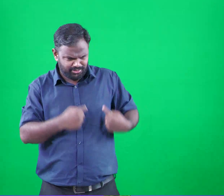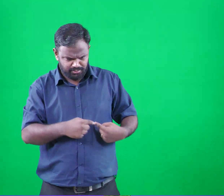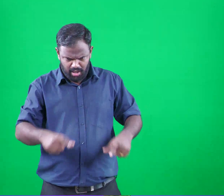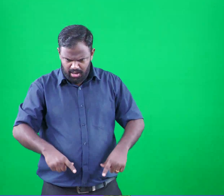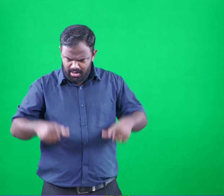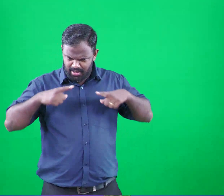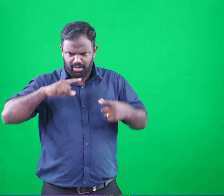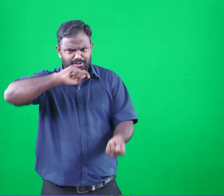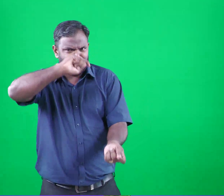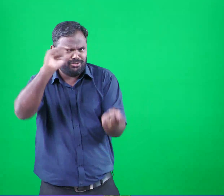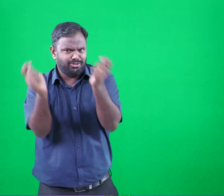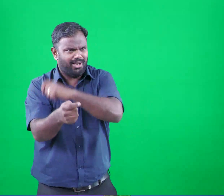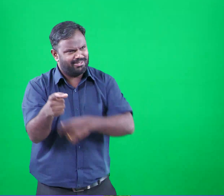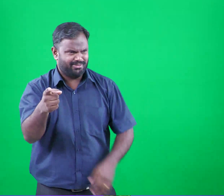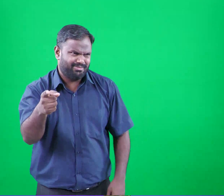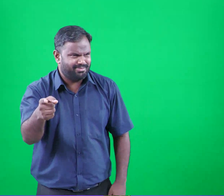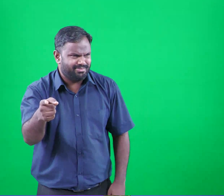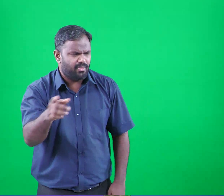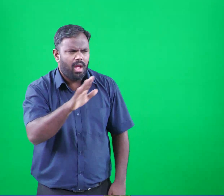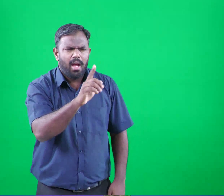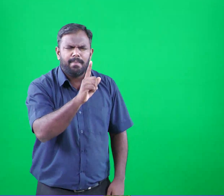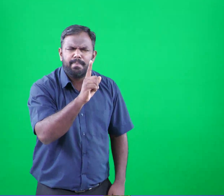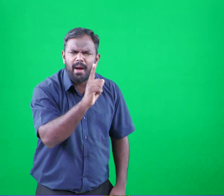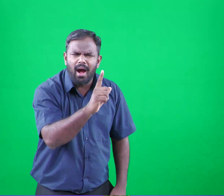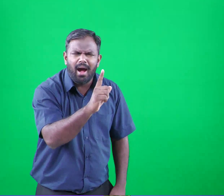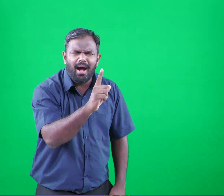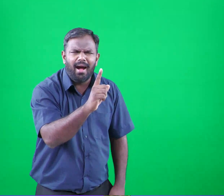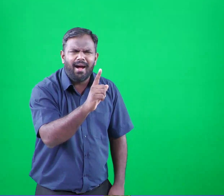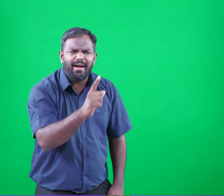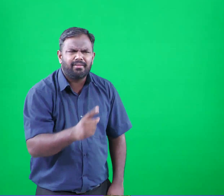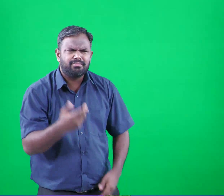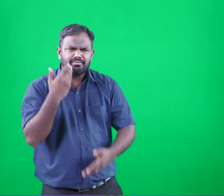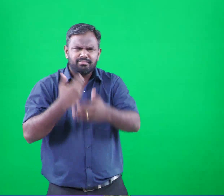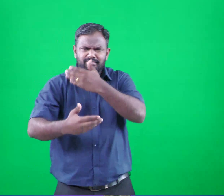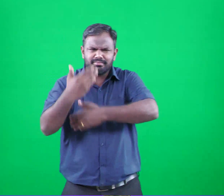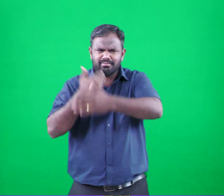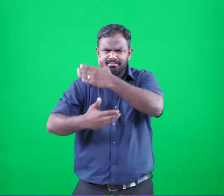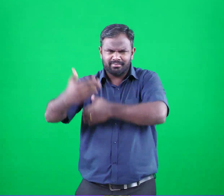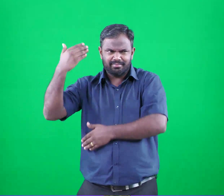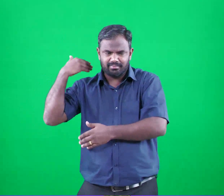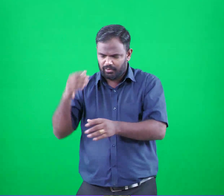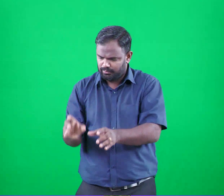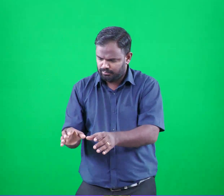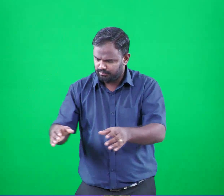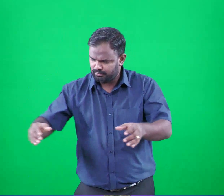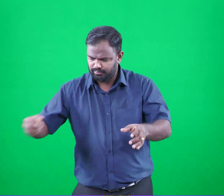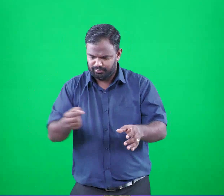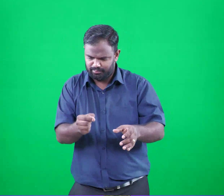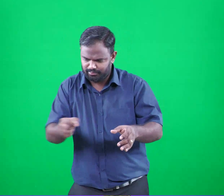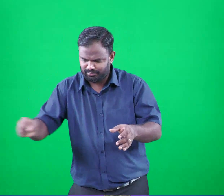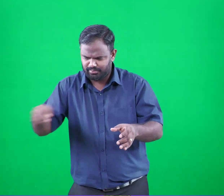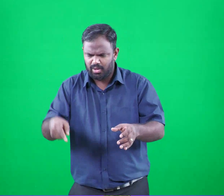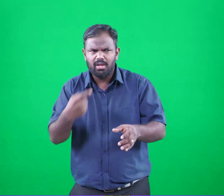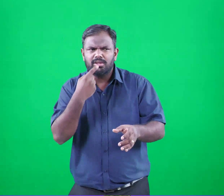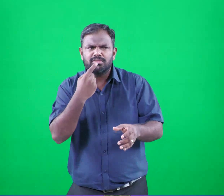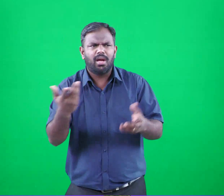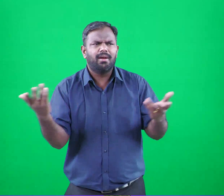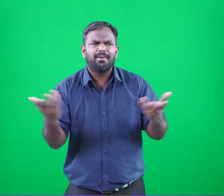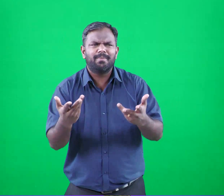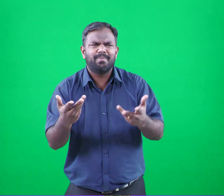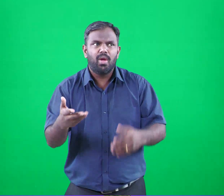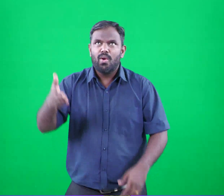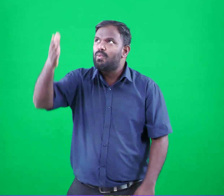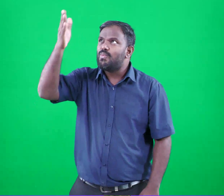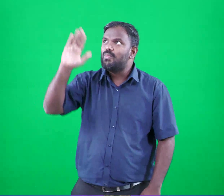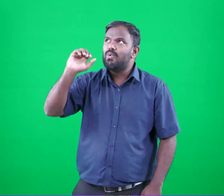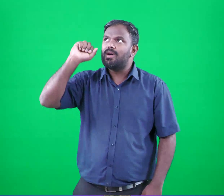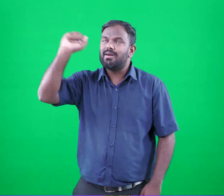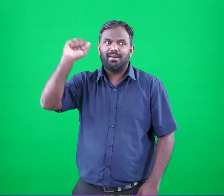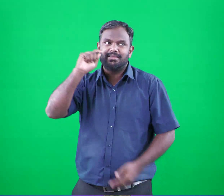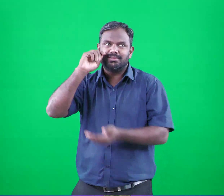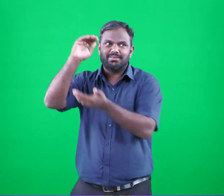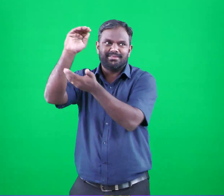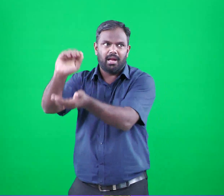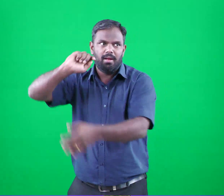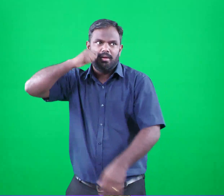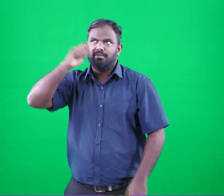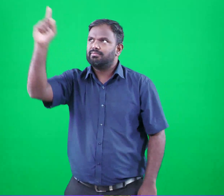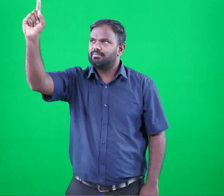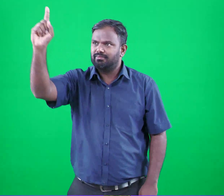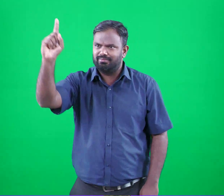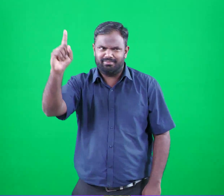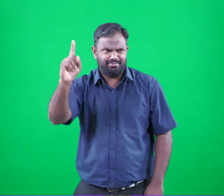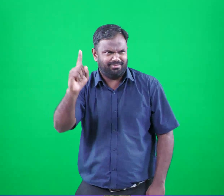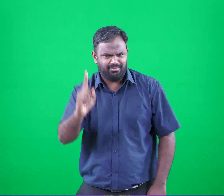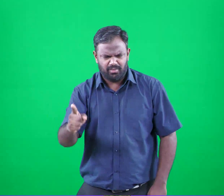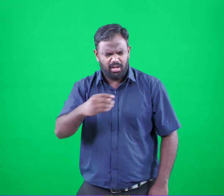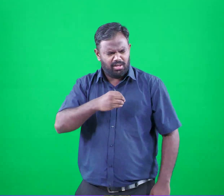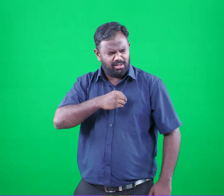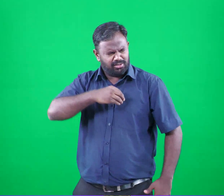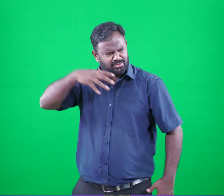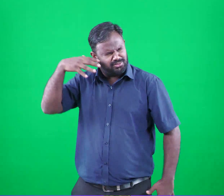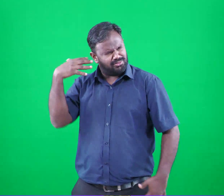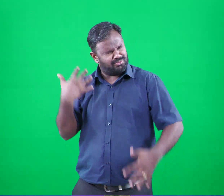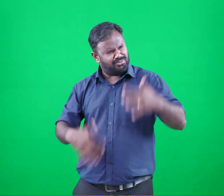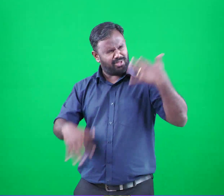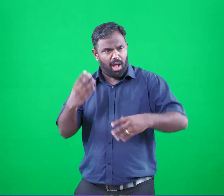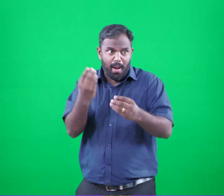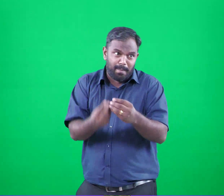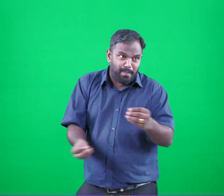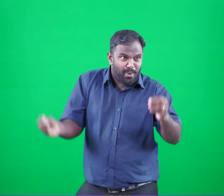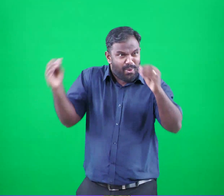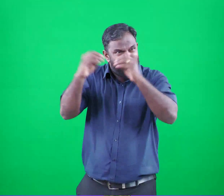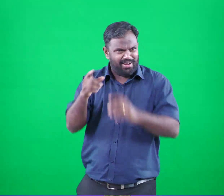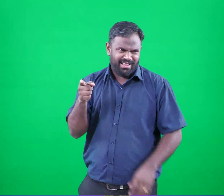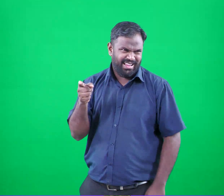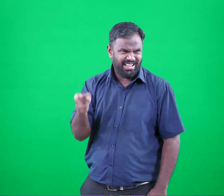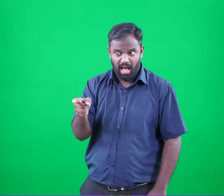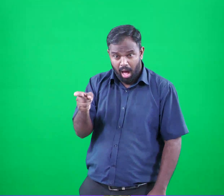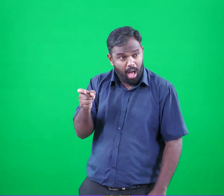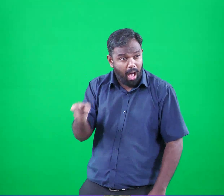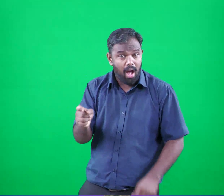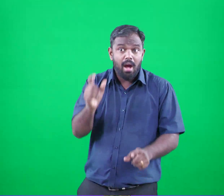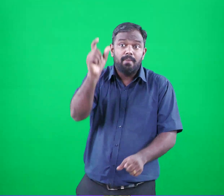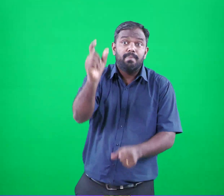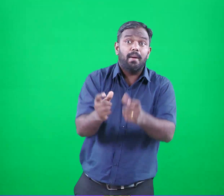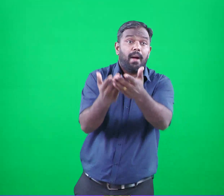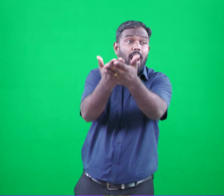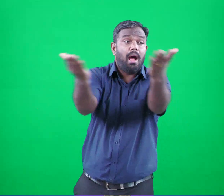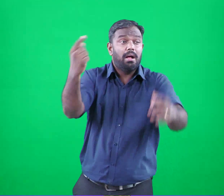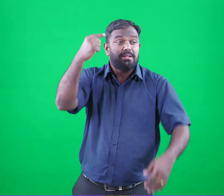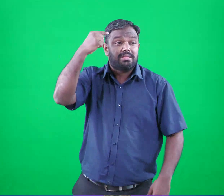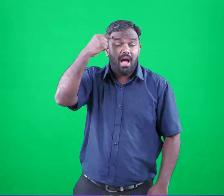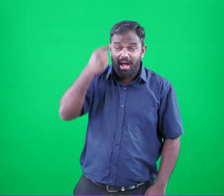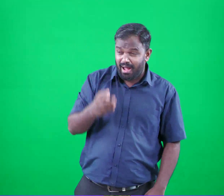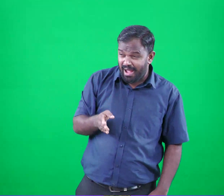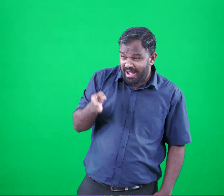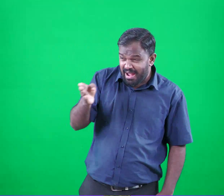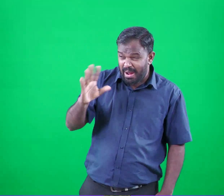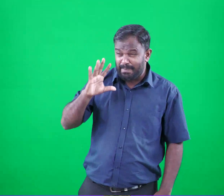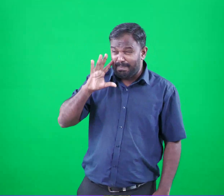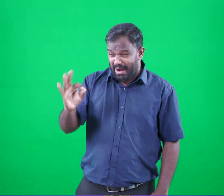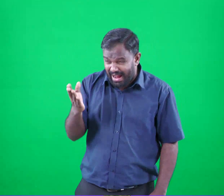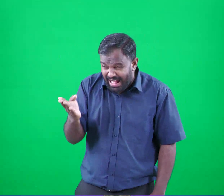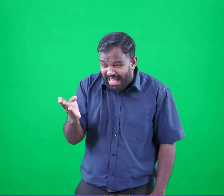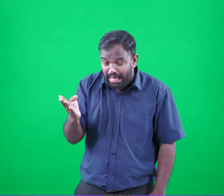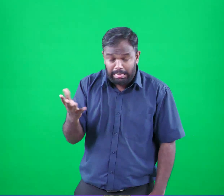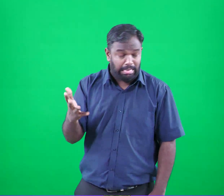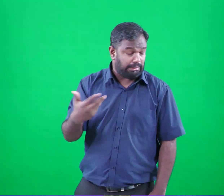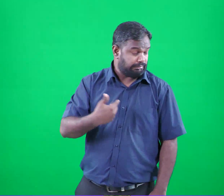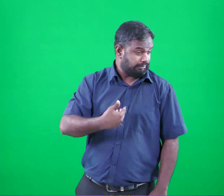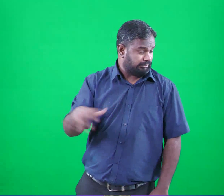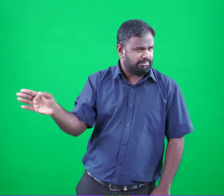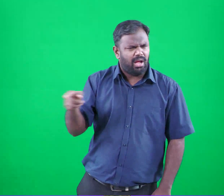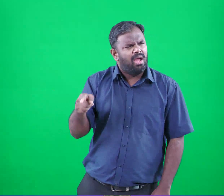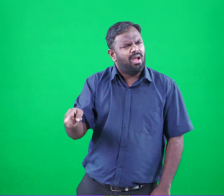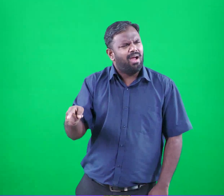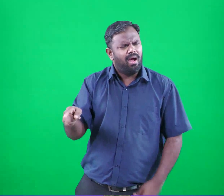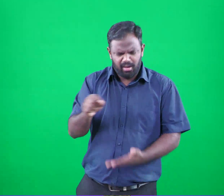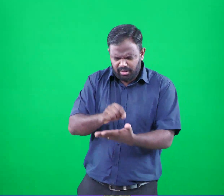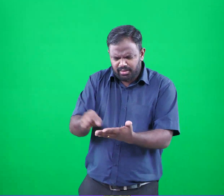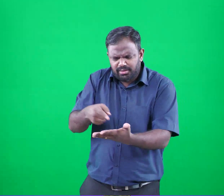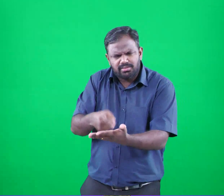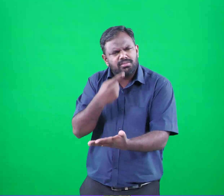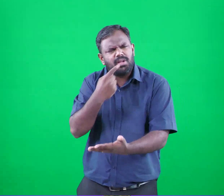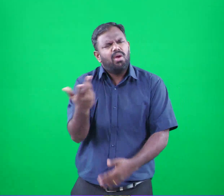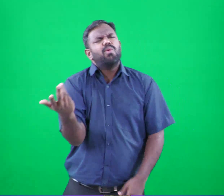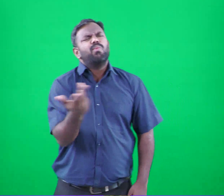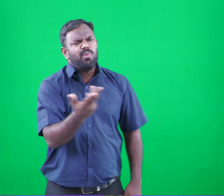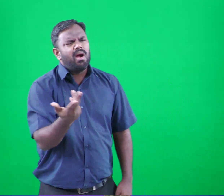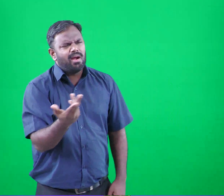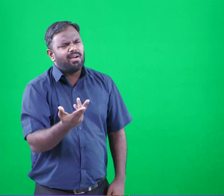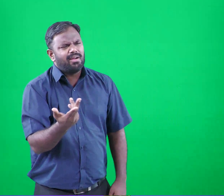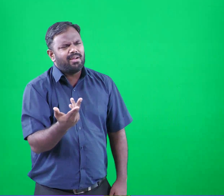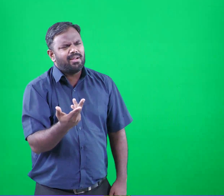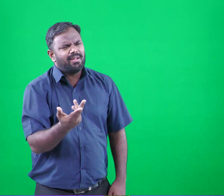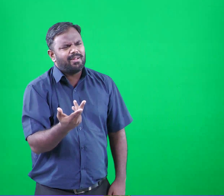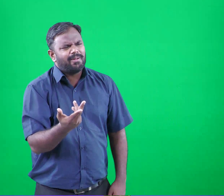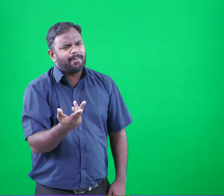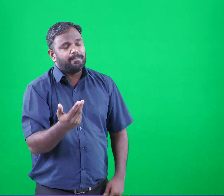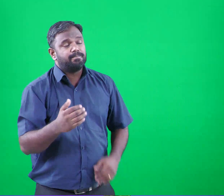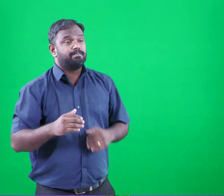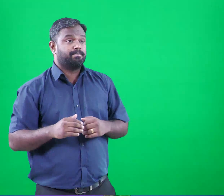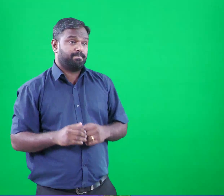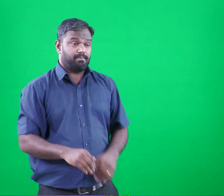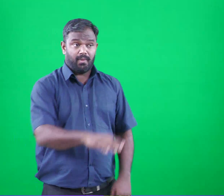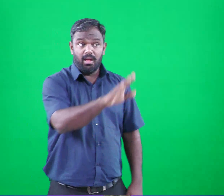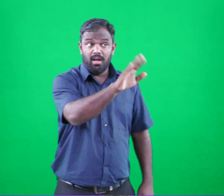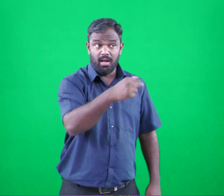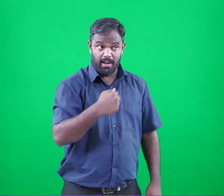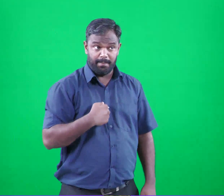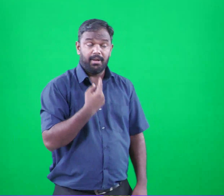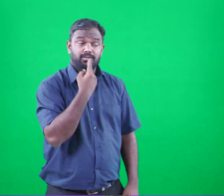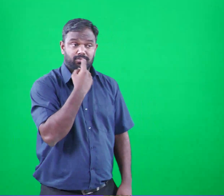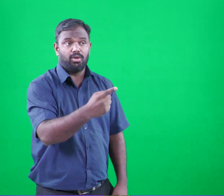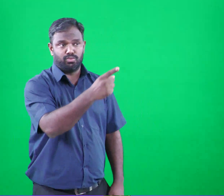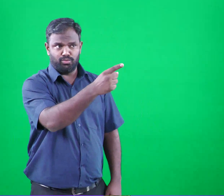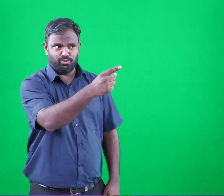Why then is it written that the Son of Man must suffer many things and be rejected?